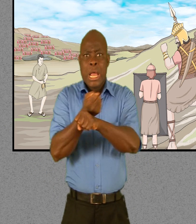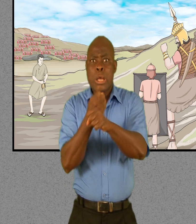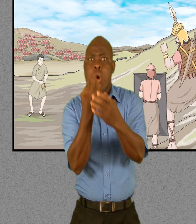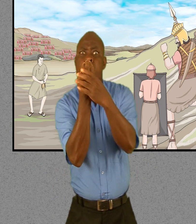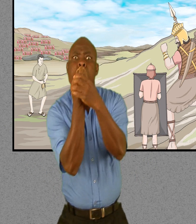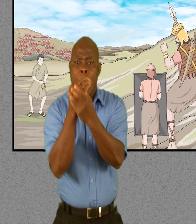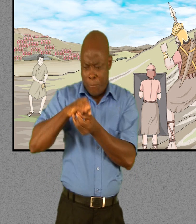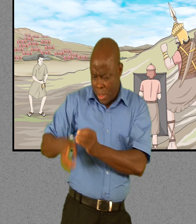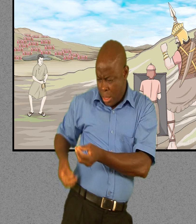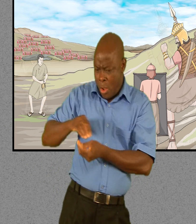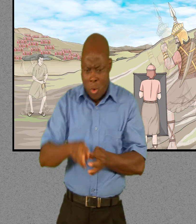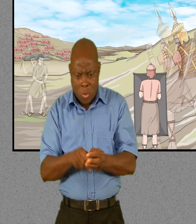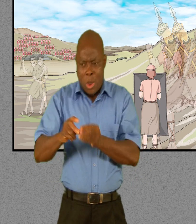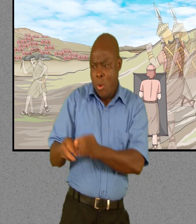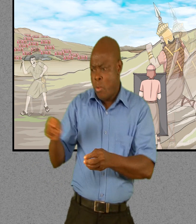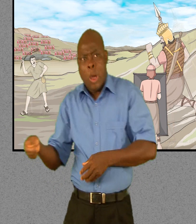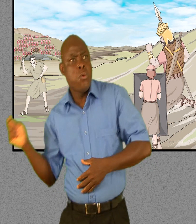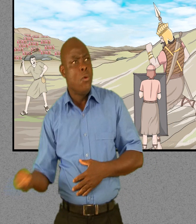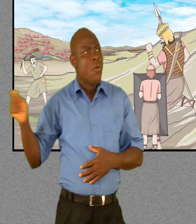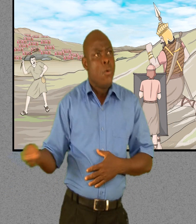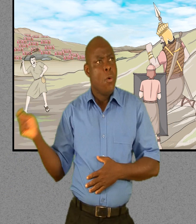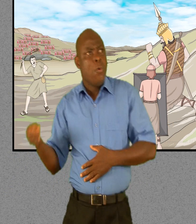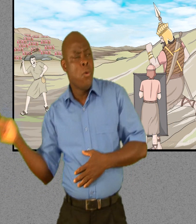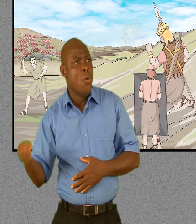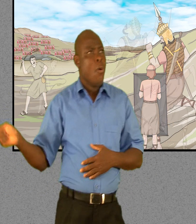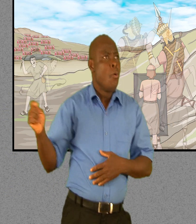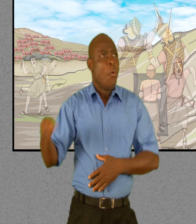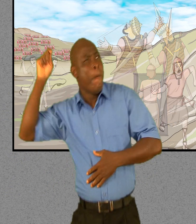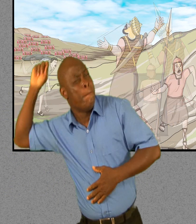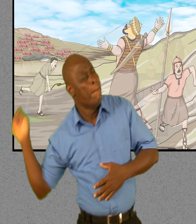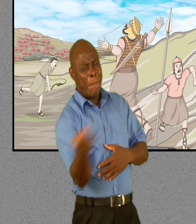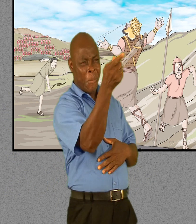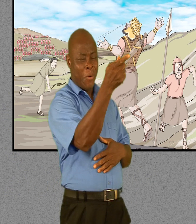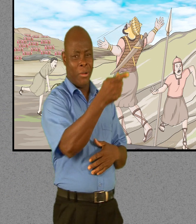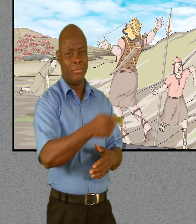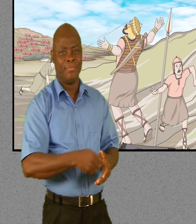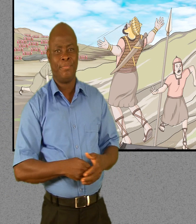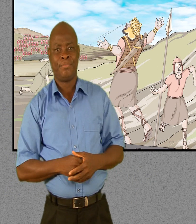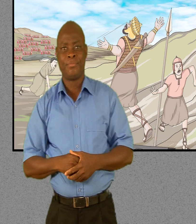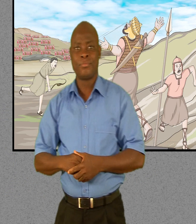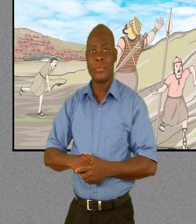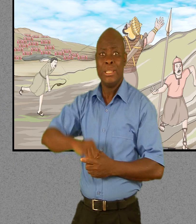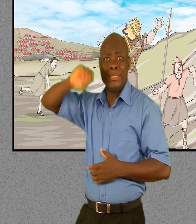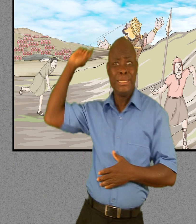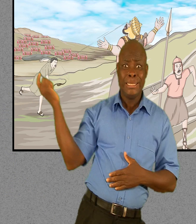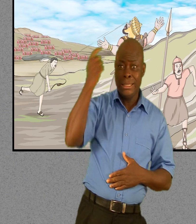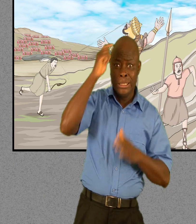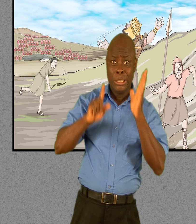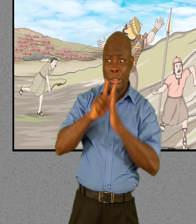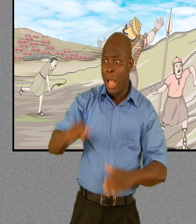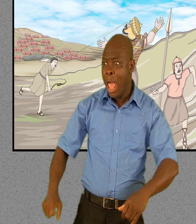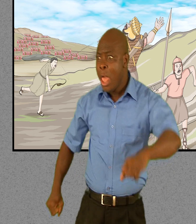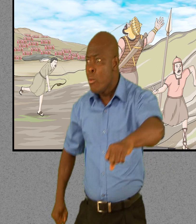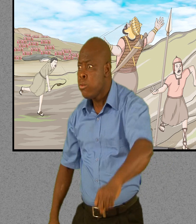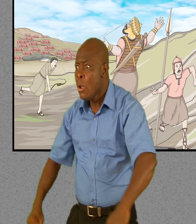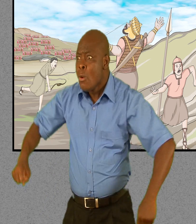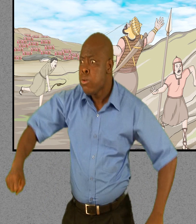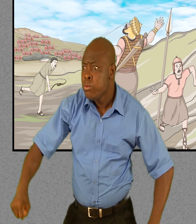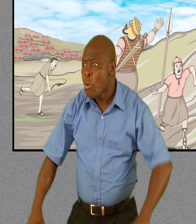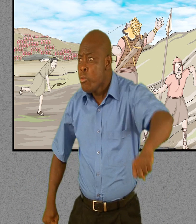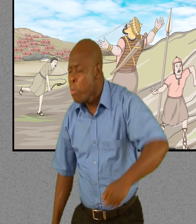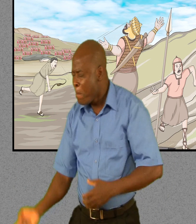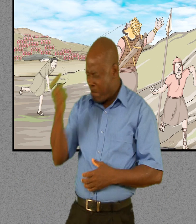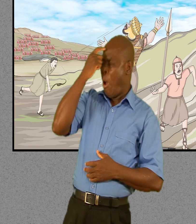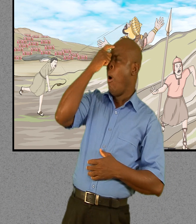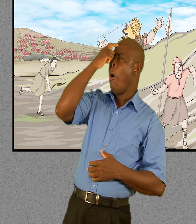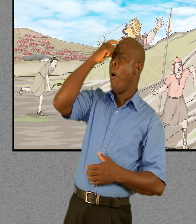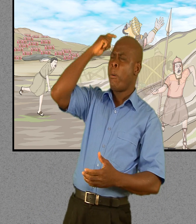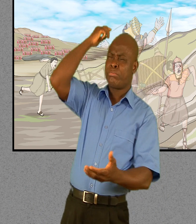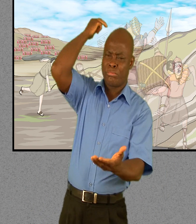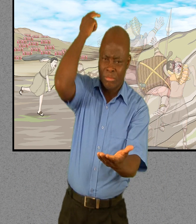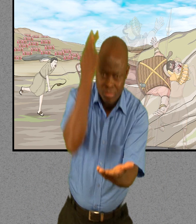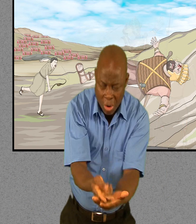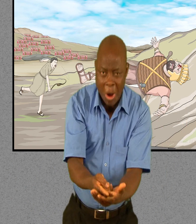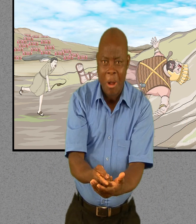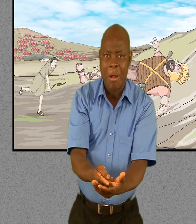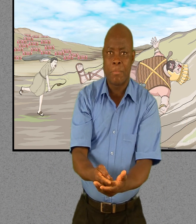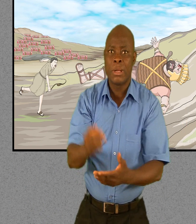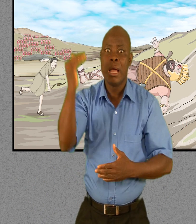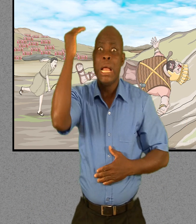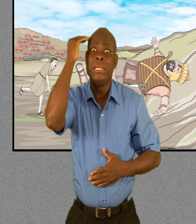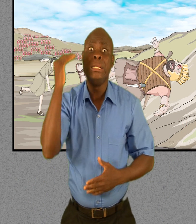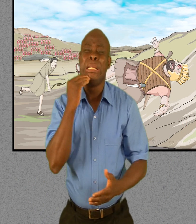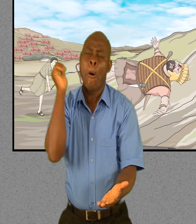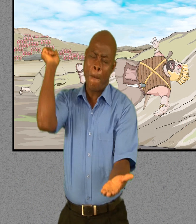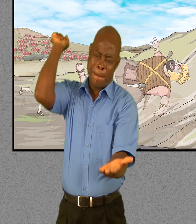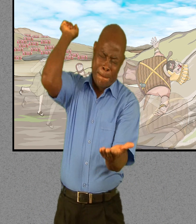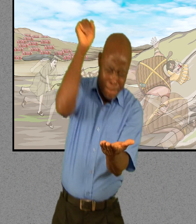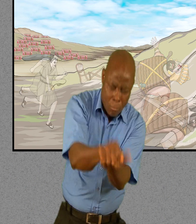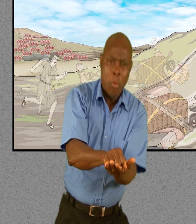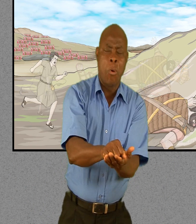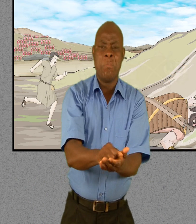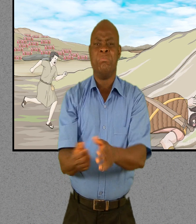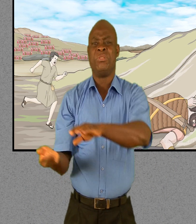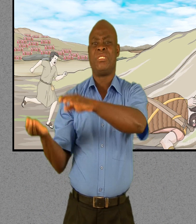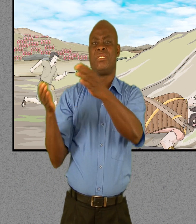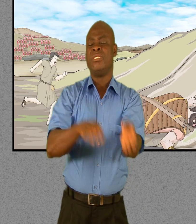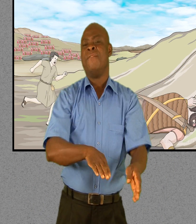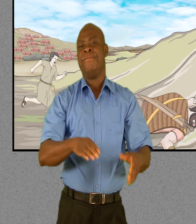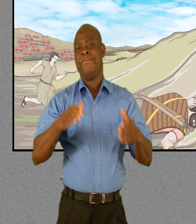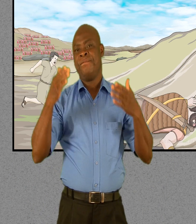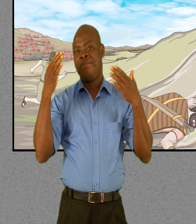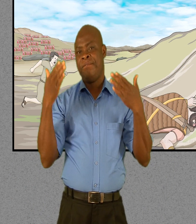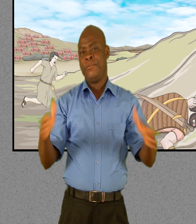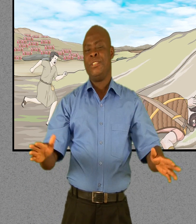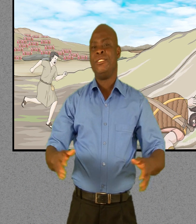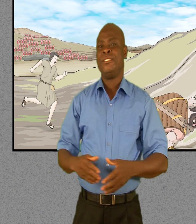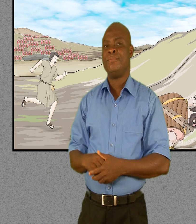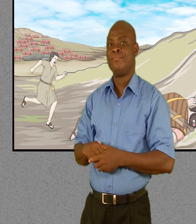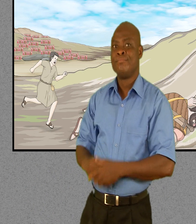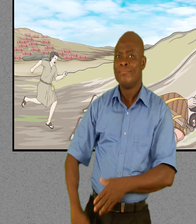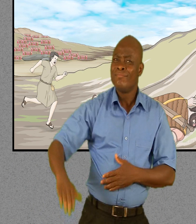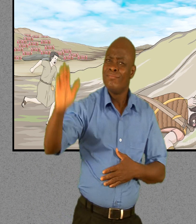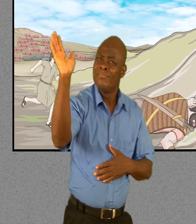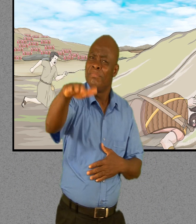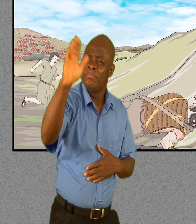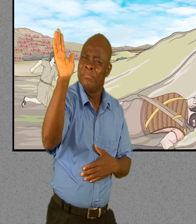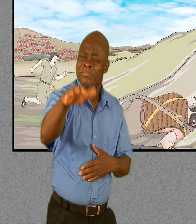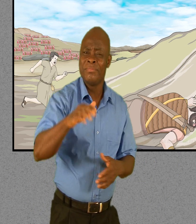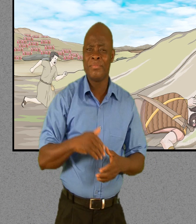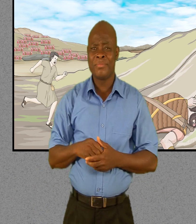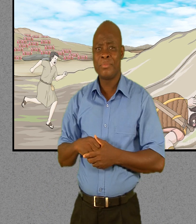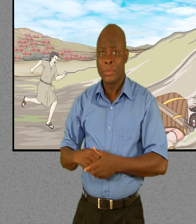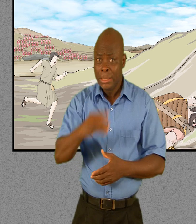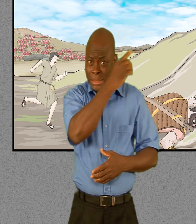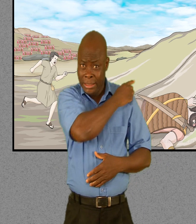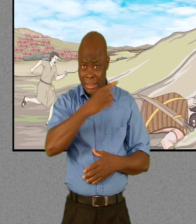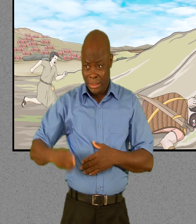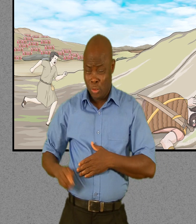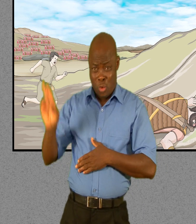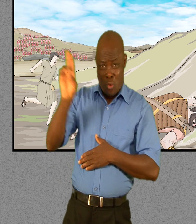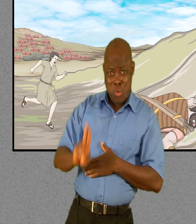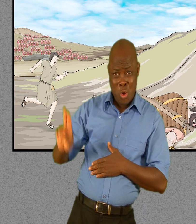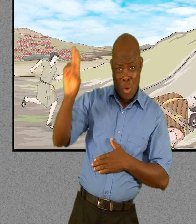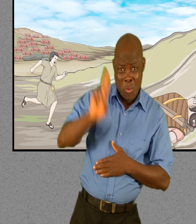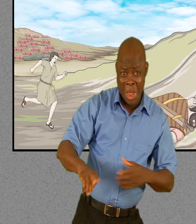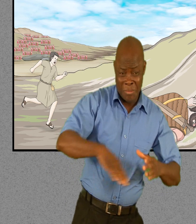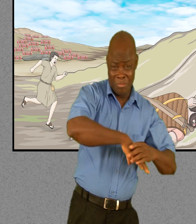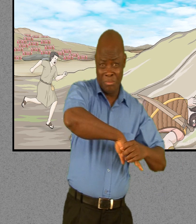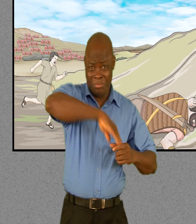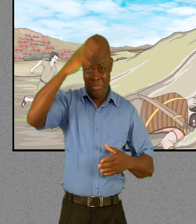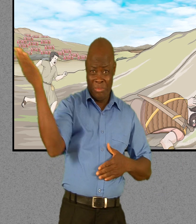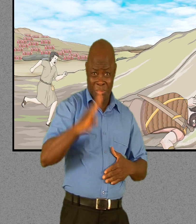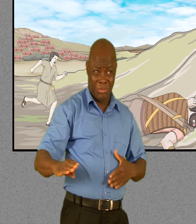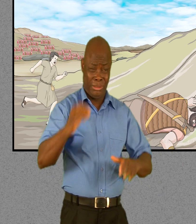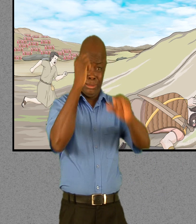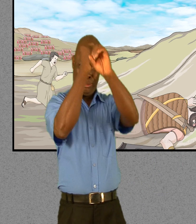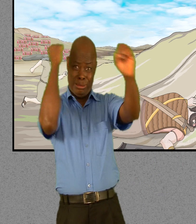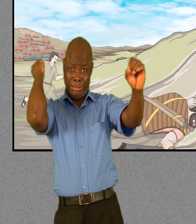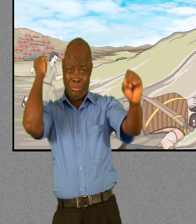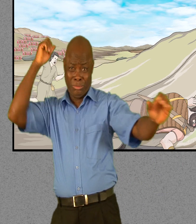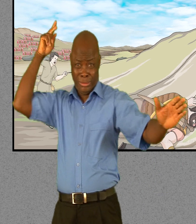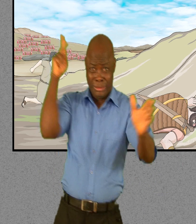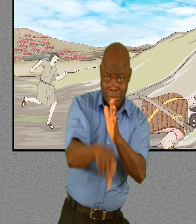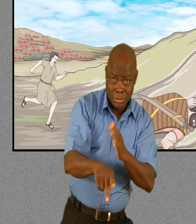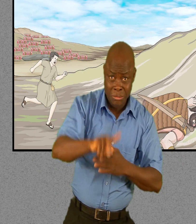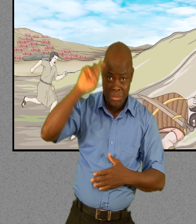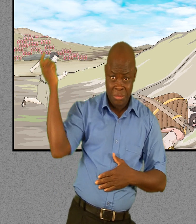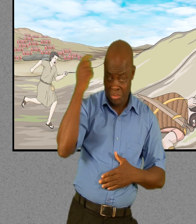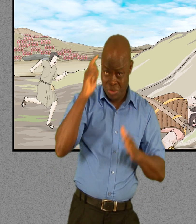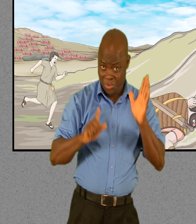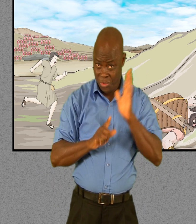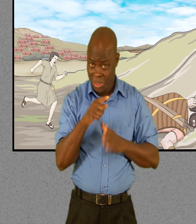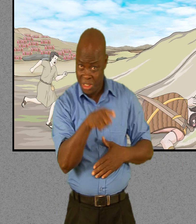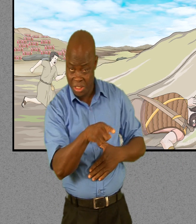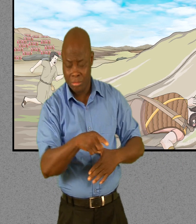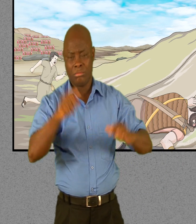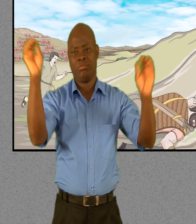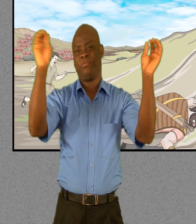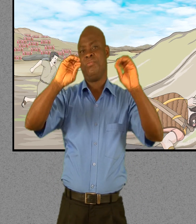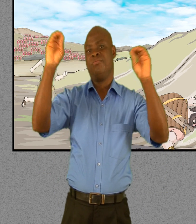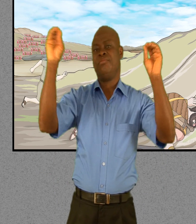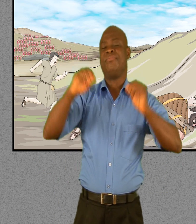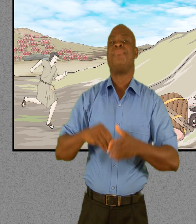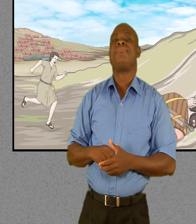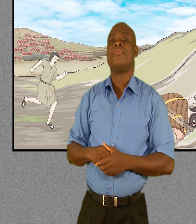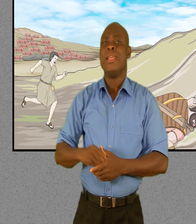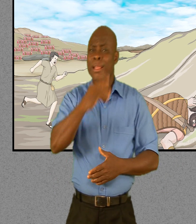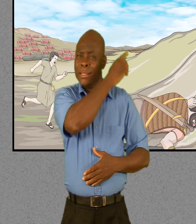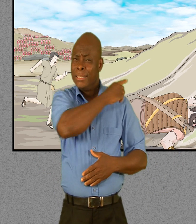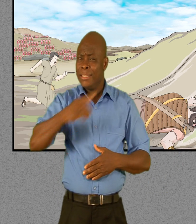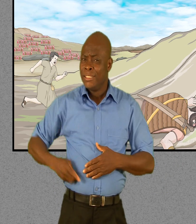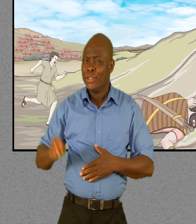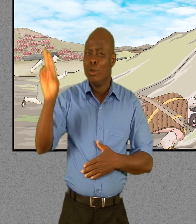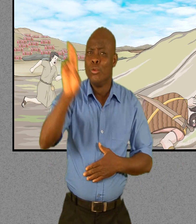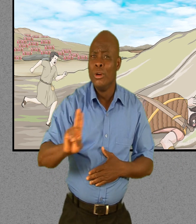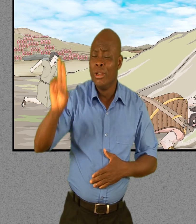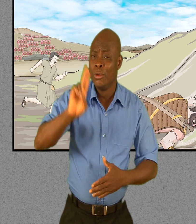Then David reached into his bag, took out a stone, and slung it, striking the Philistine on the forehead. The stone sank into his forehead, and he fell facedown on the ground.